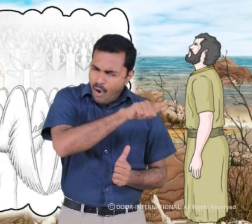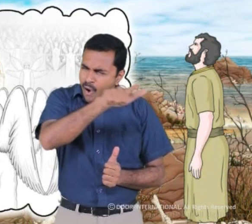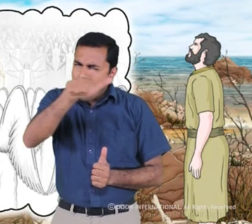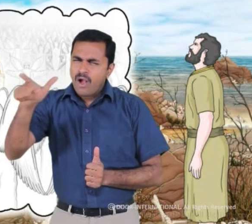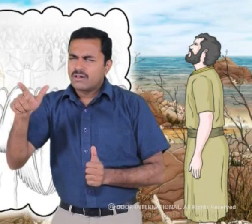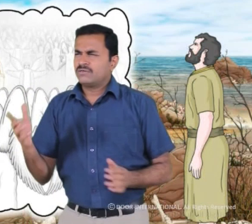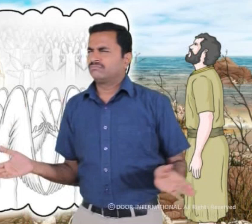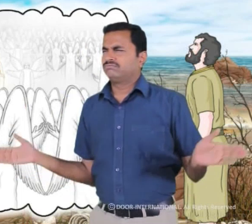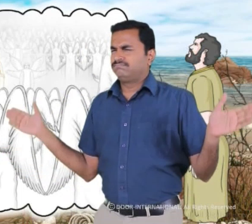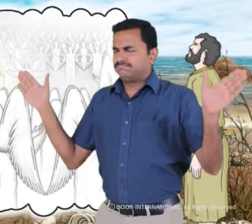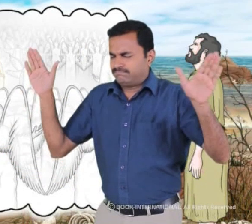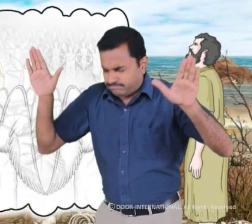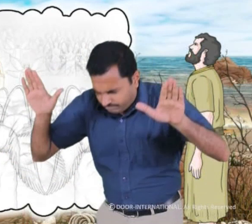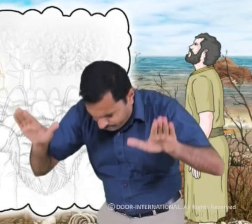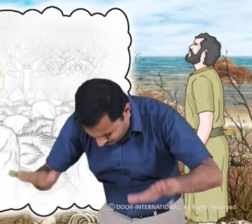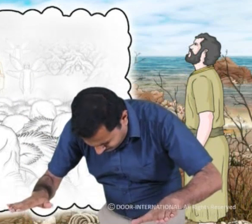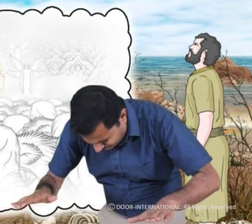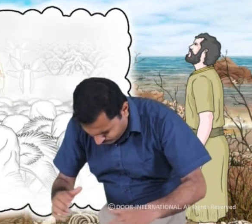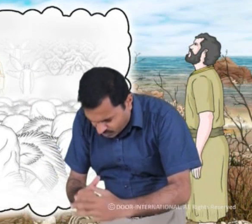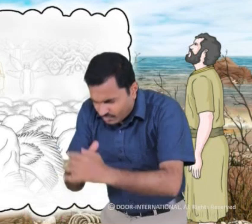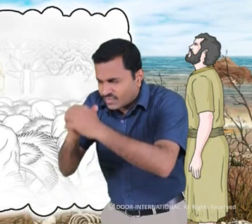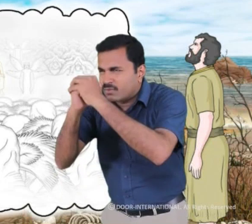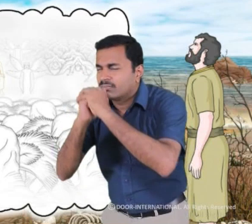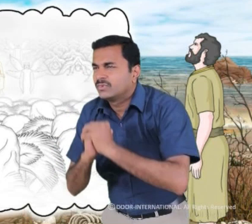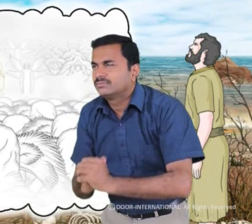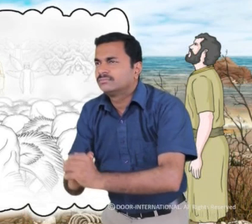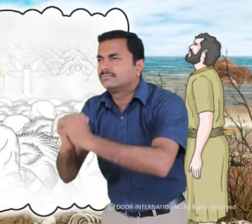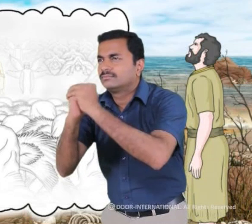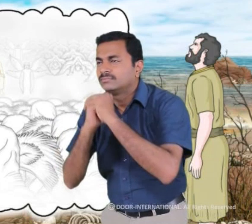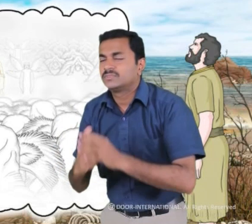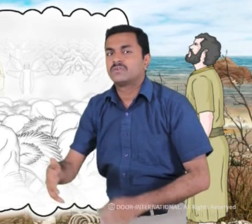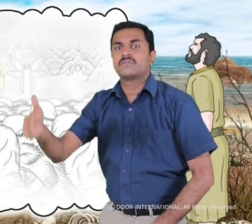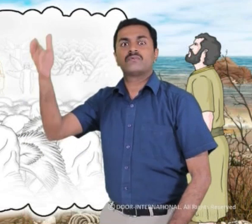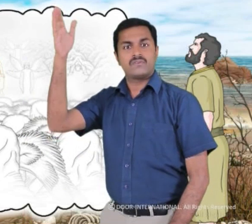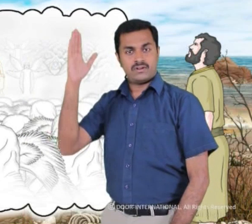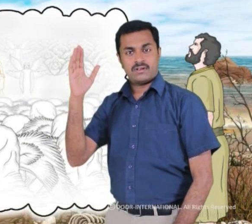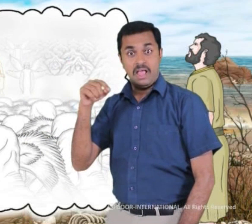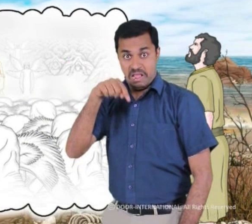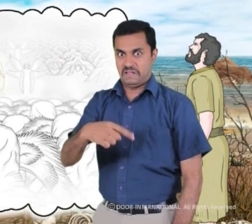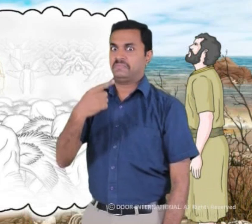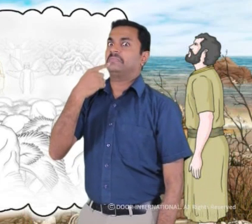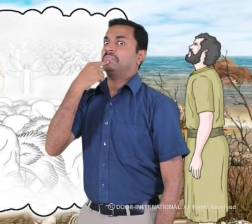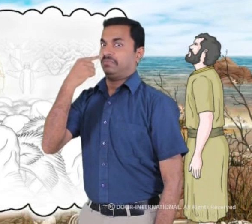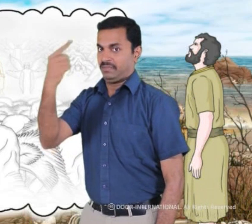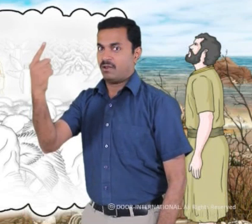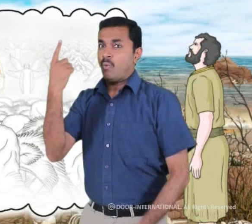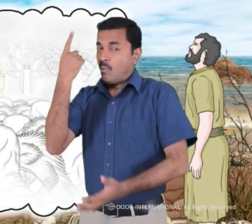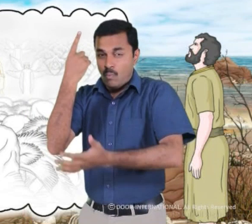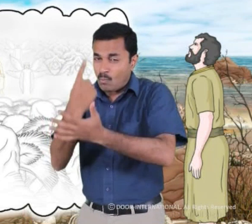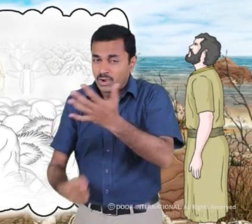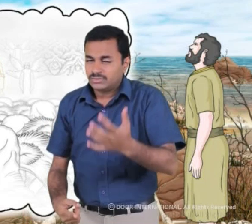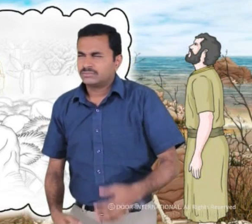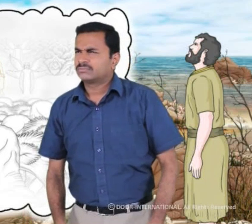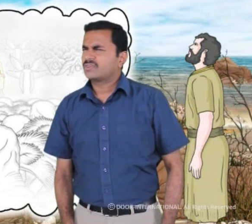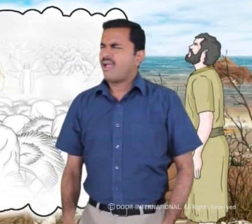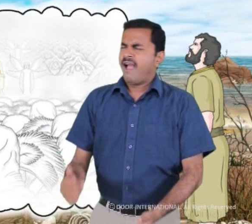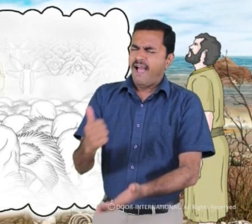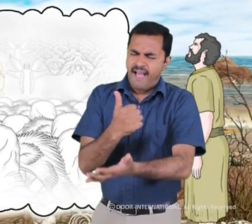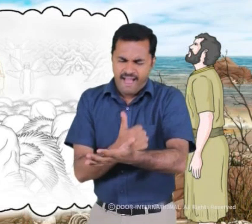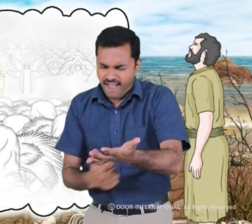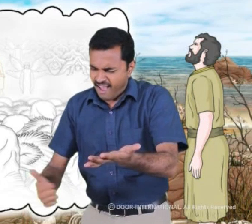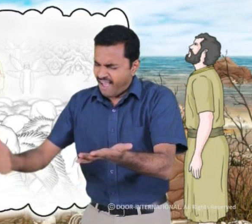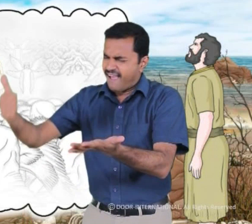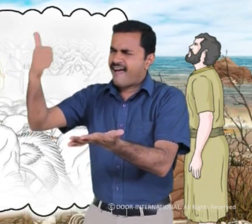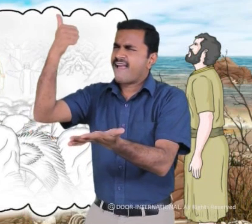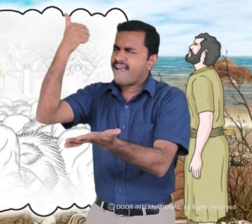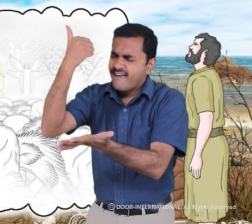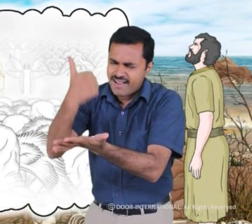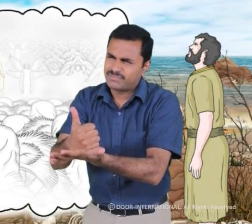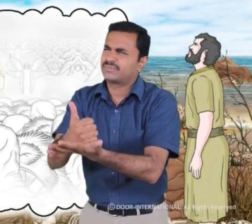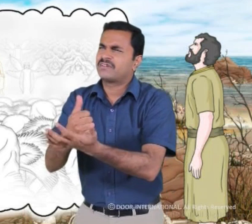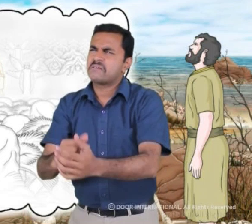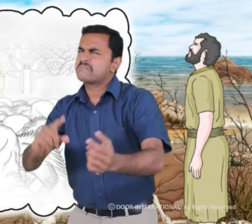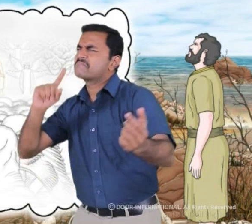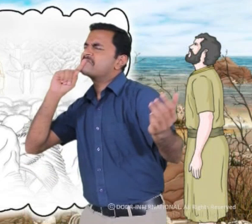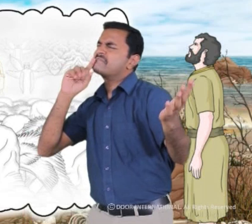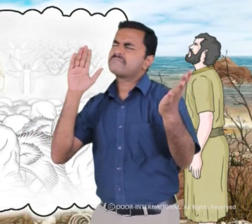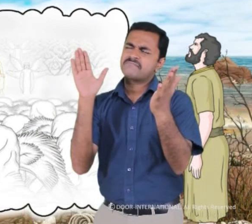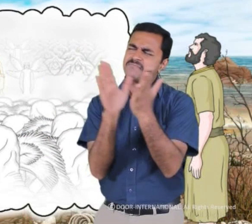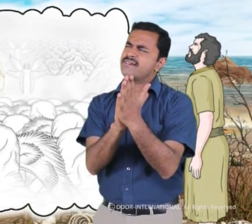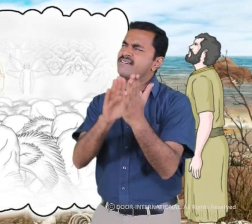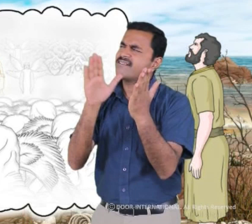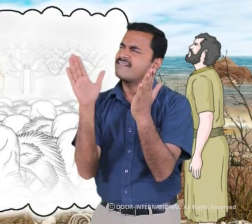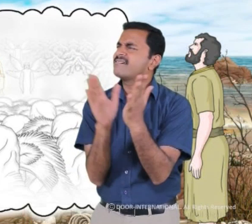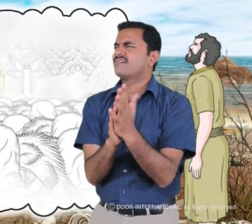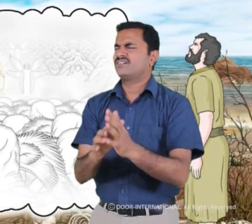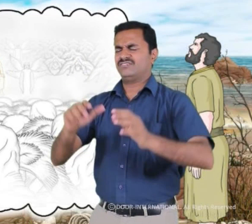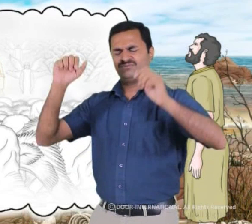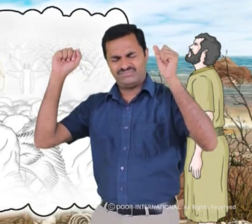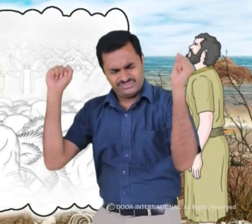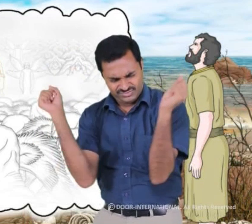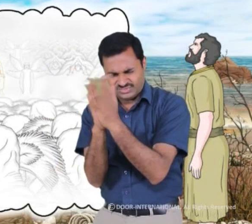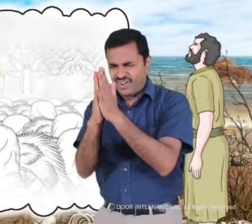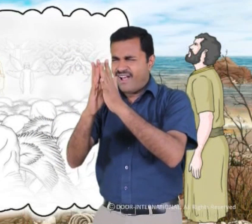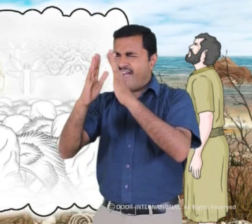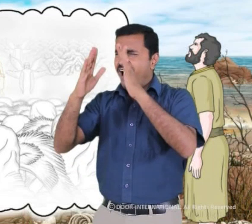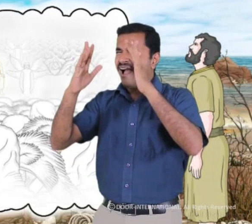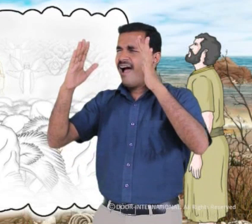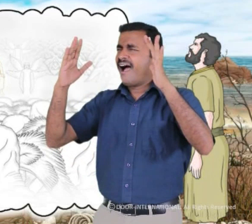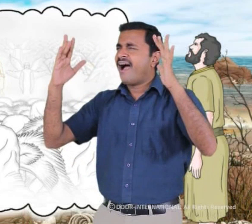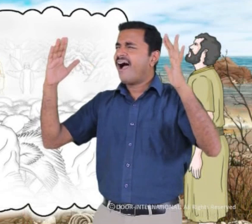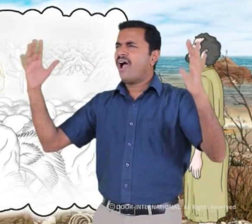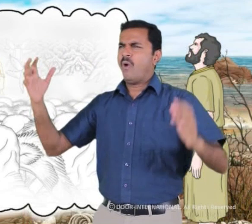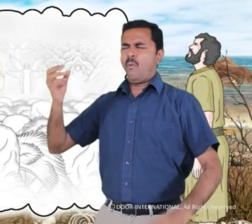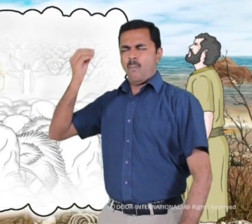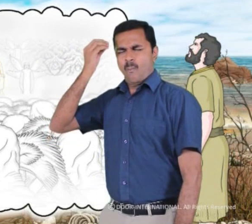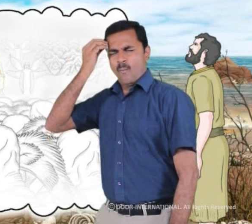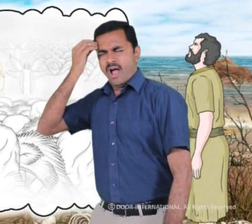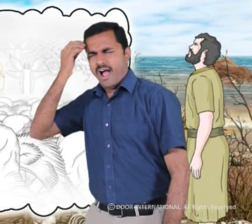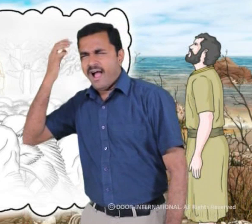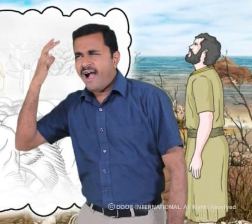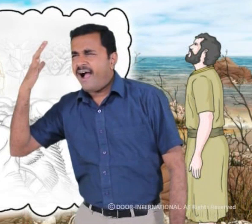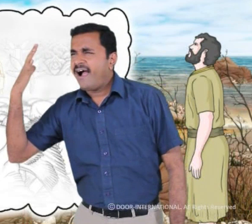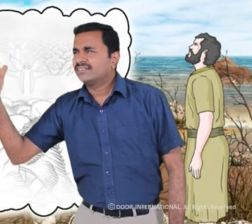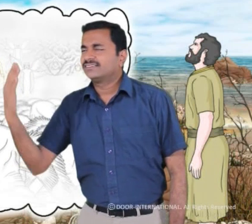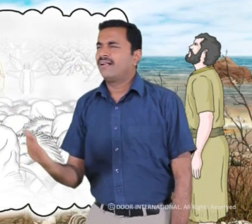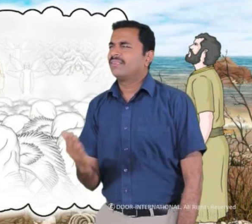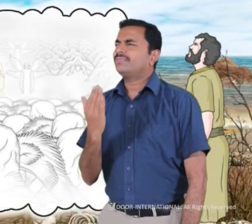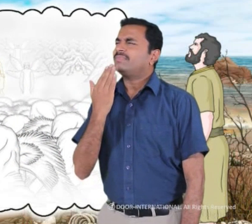And they fell facedown before the throne and worshiped God, saying, “Amen!